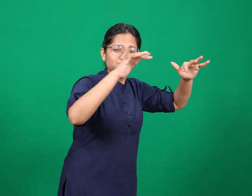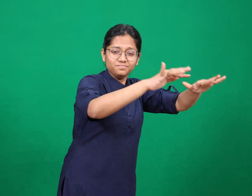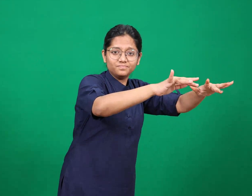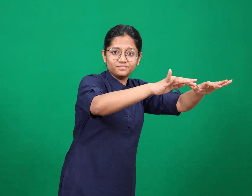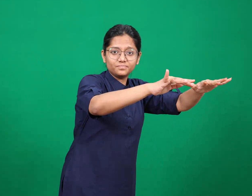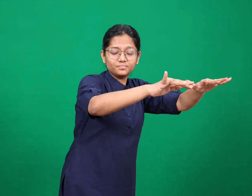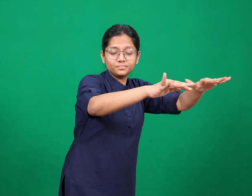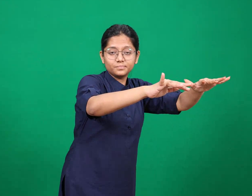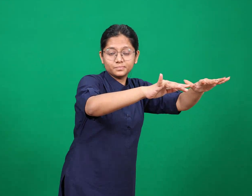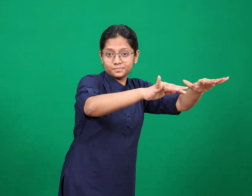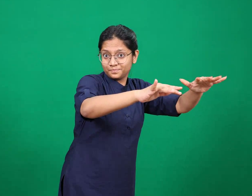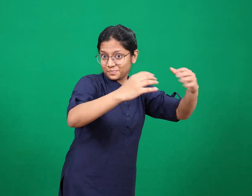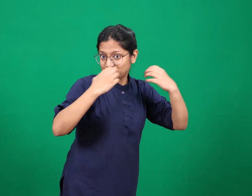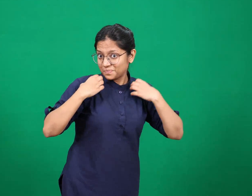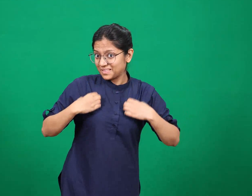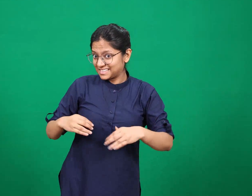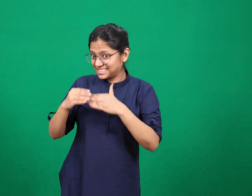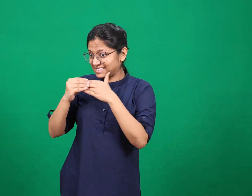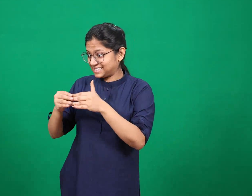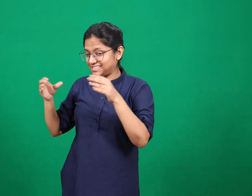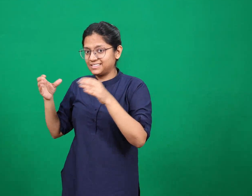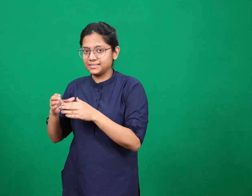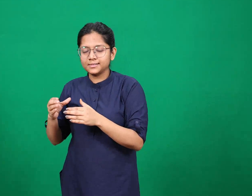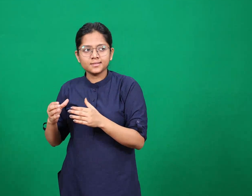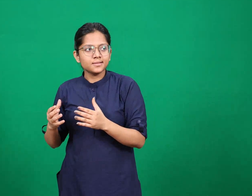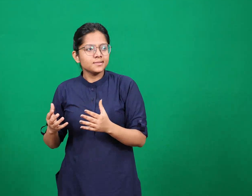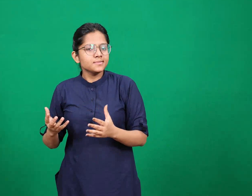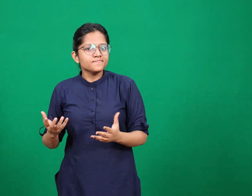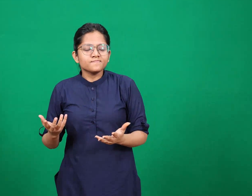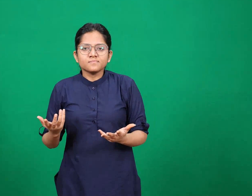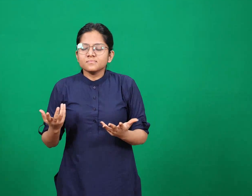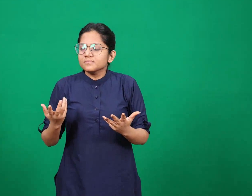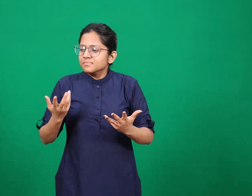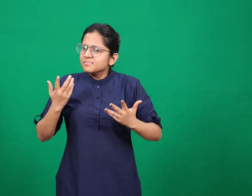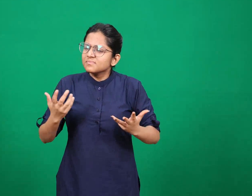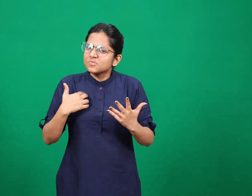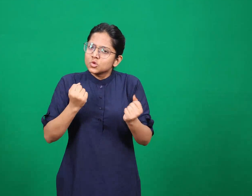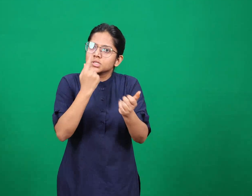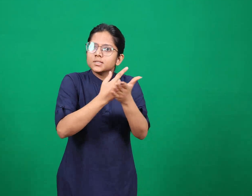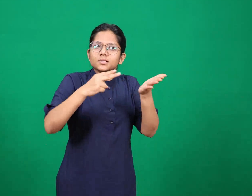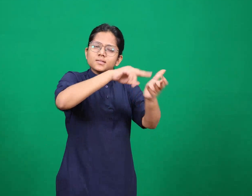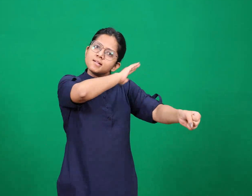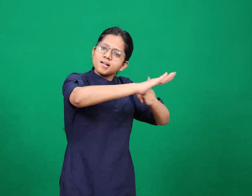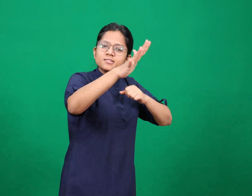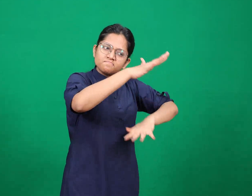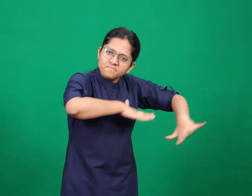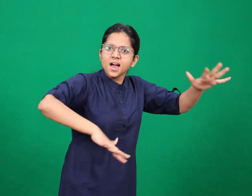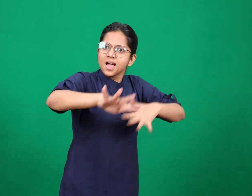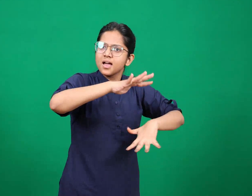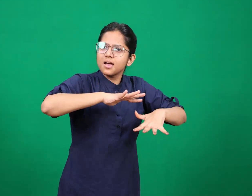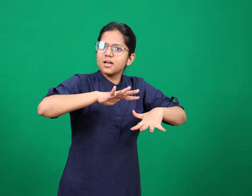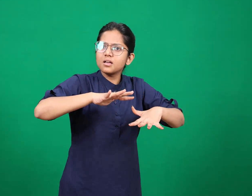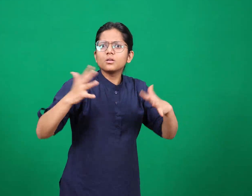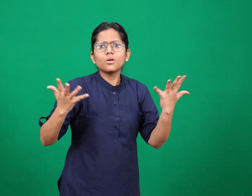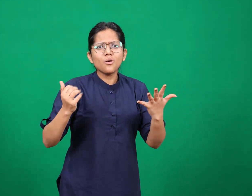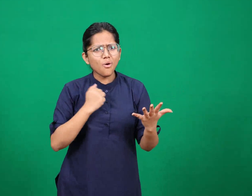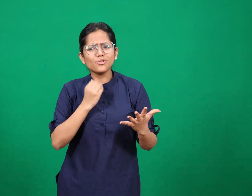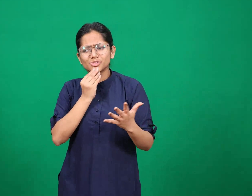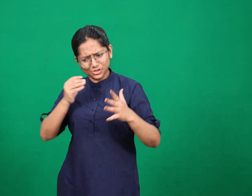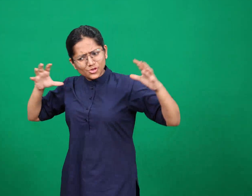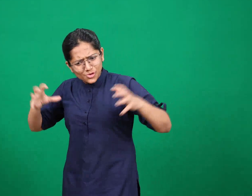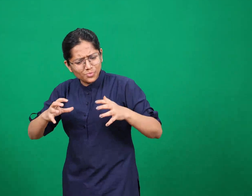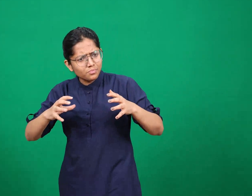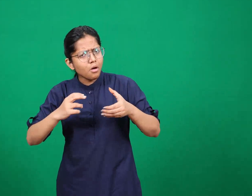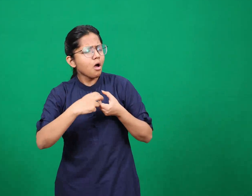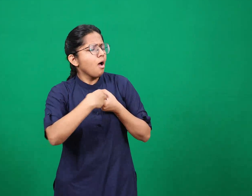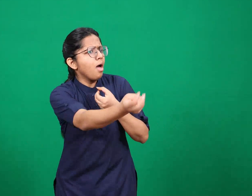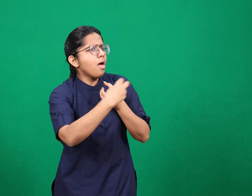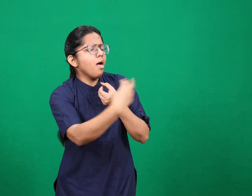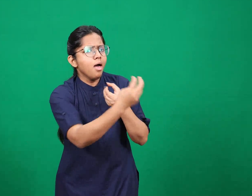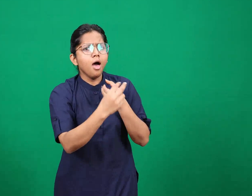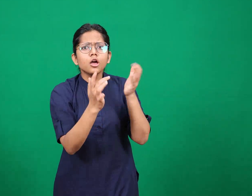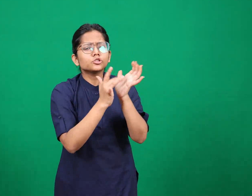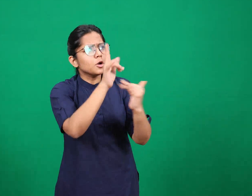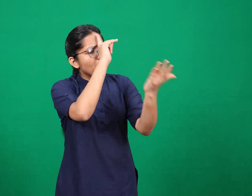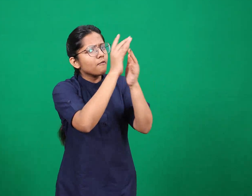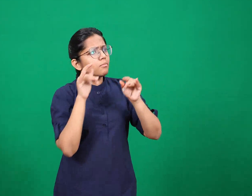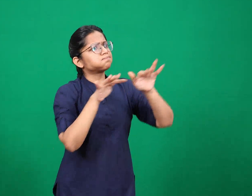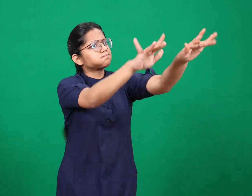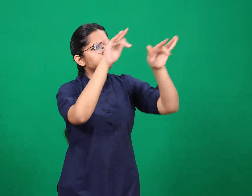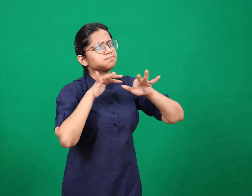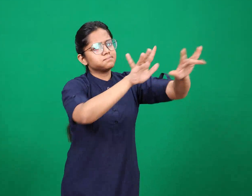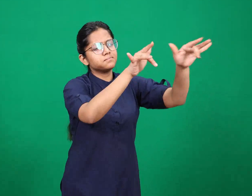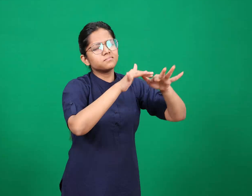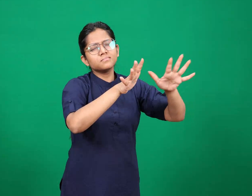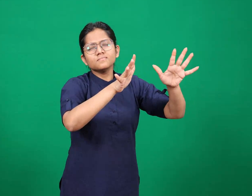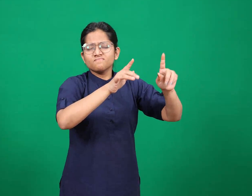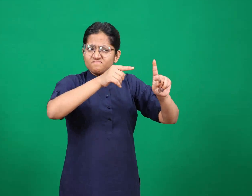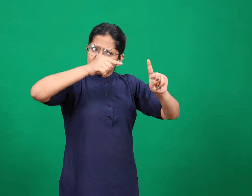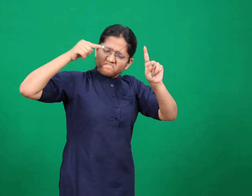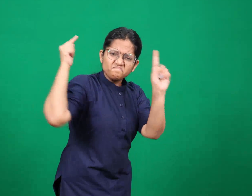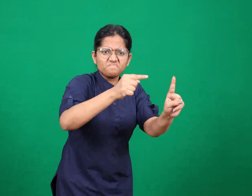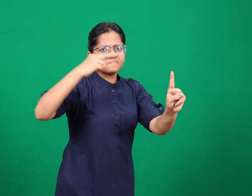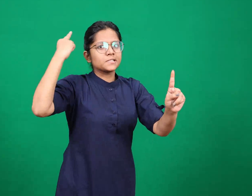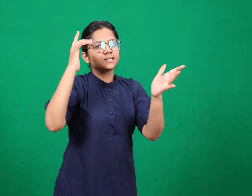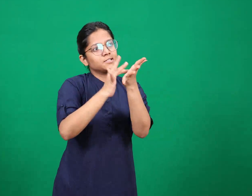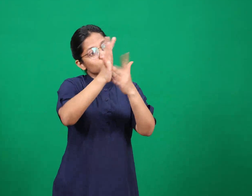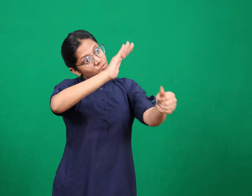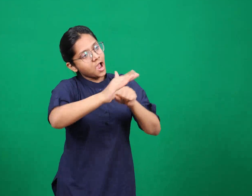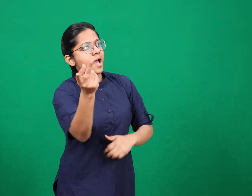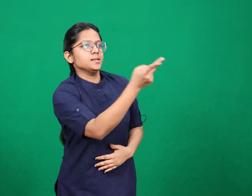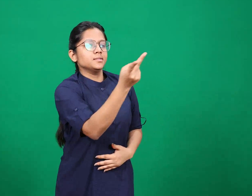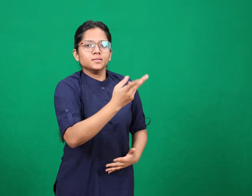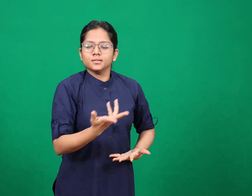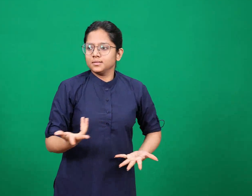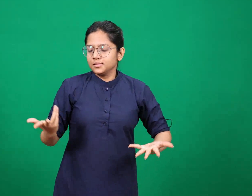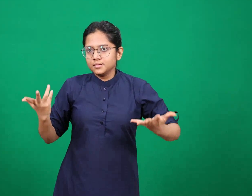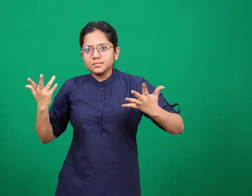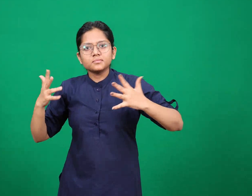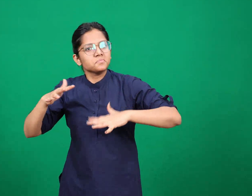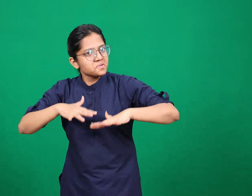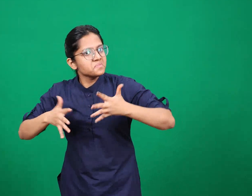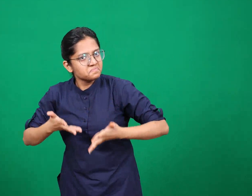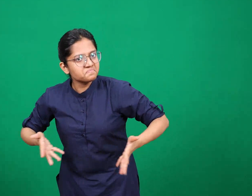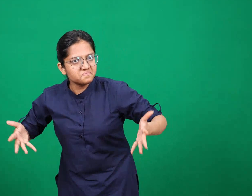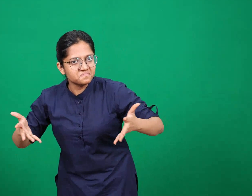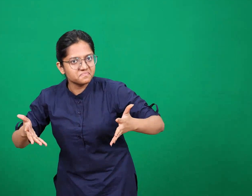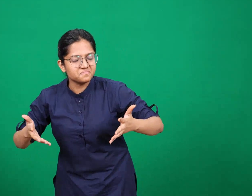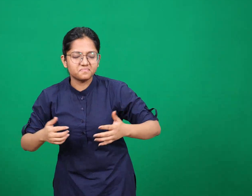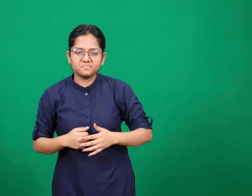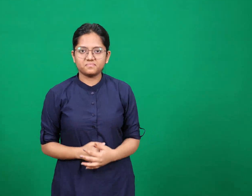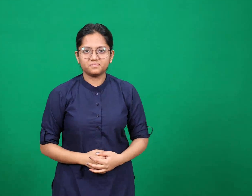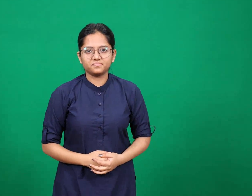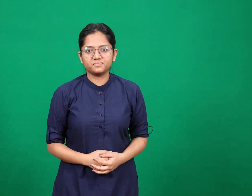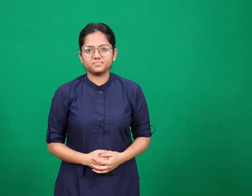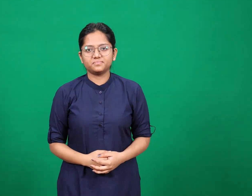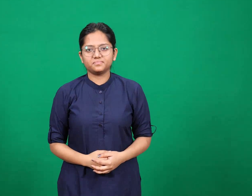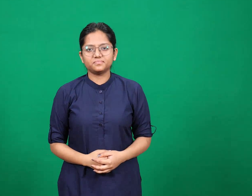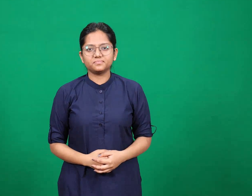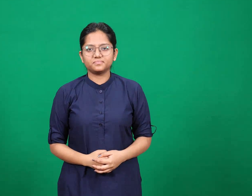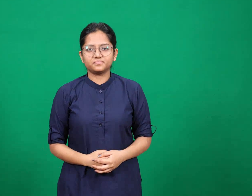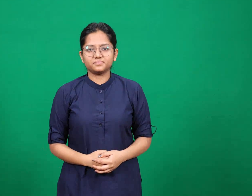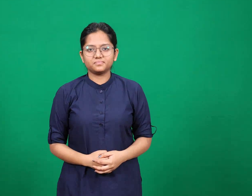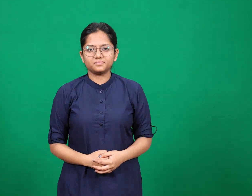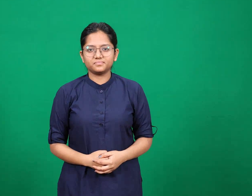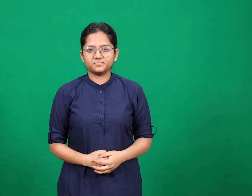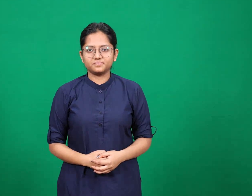So the chief priests made plans to kill Lazarus as well, for on account of him many of the Jews were deserting them and believing in Jesus.